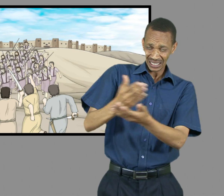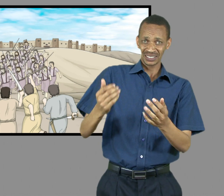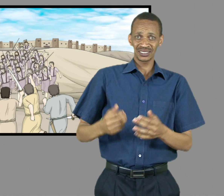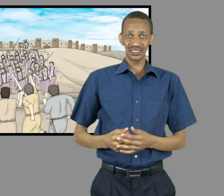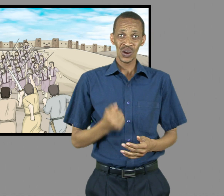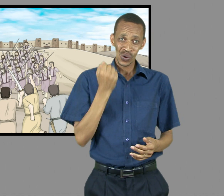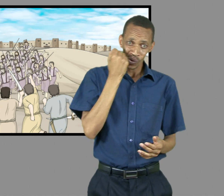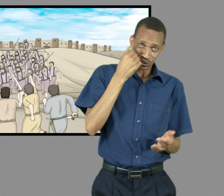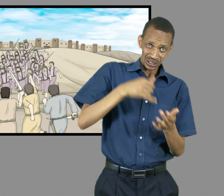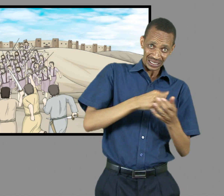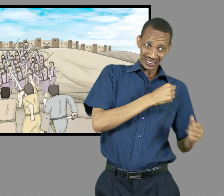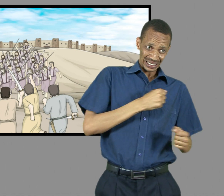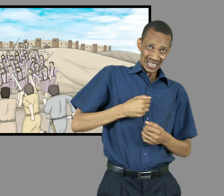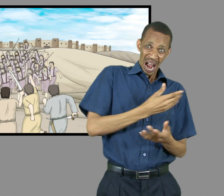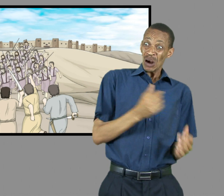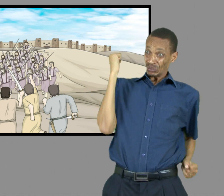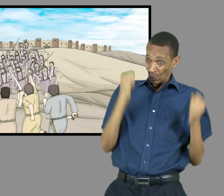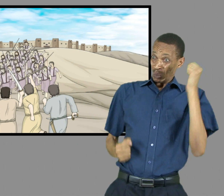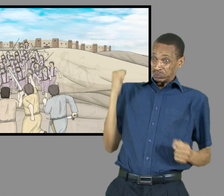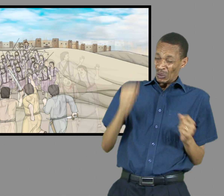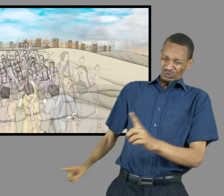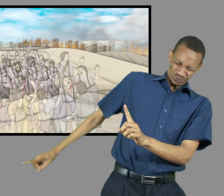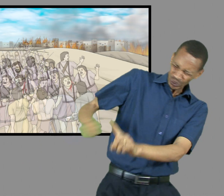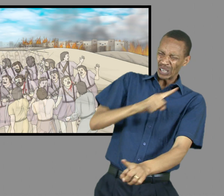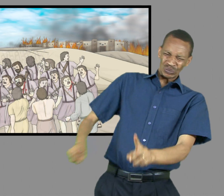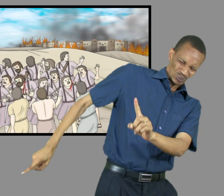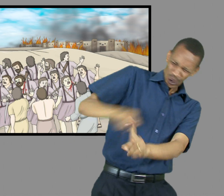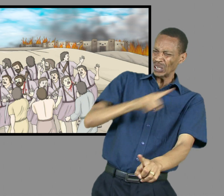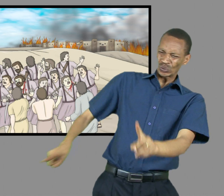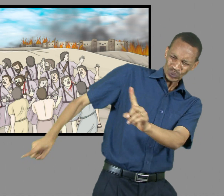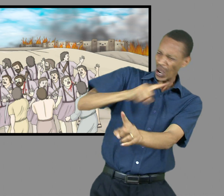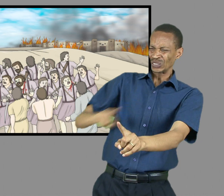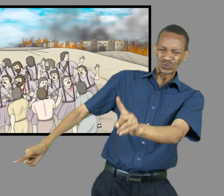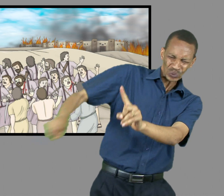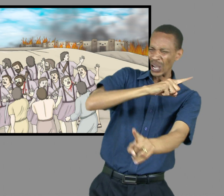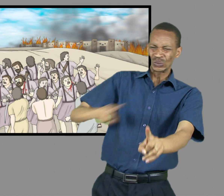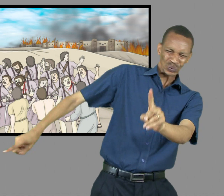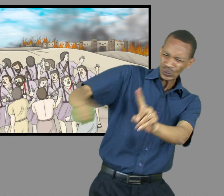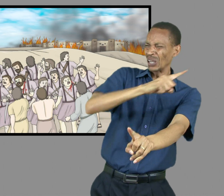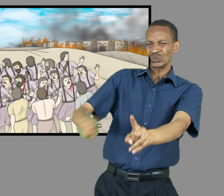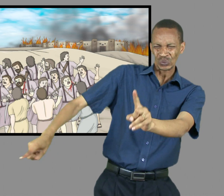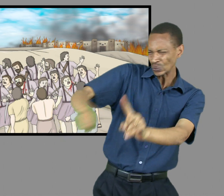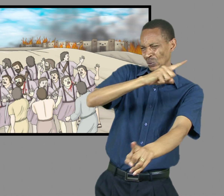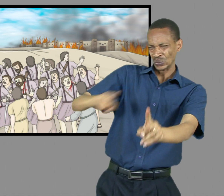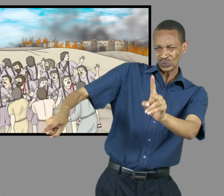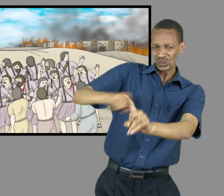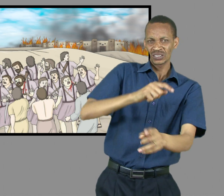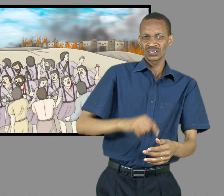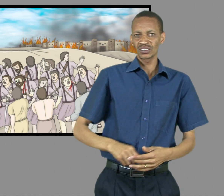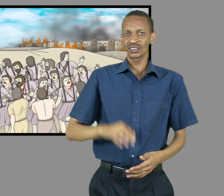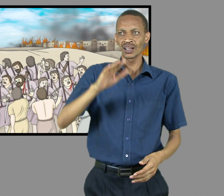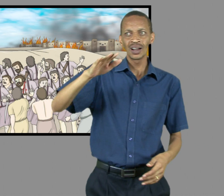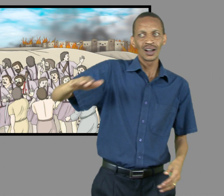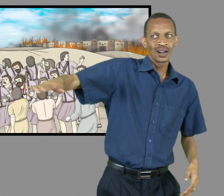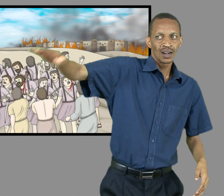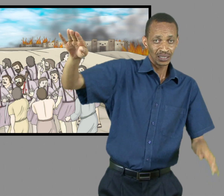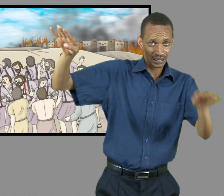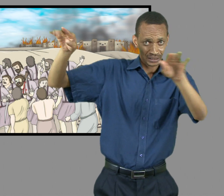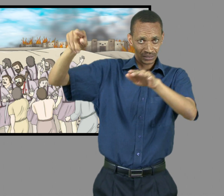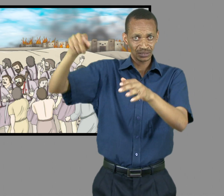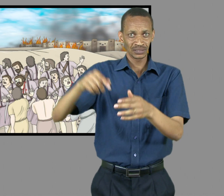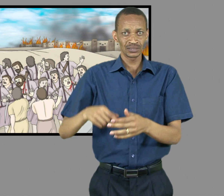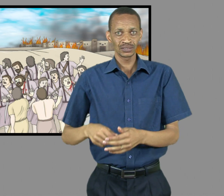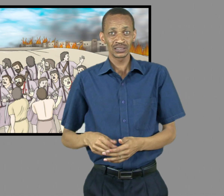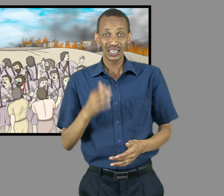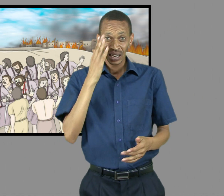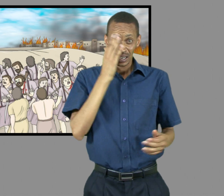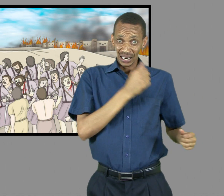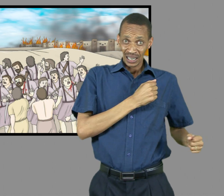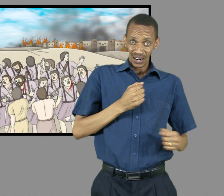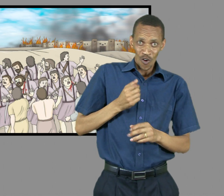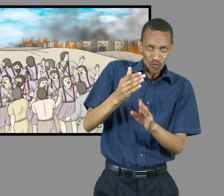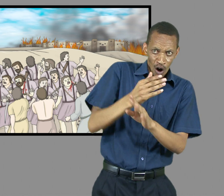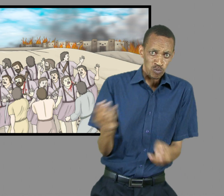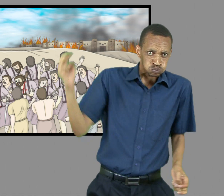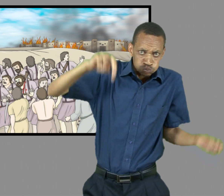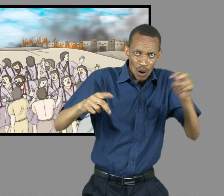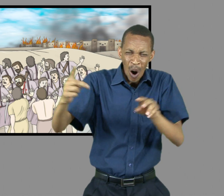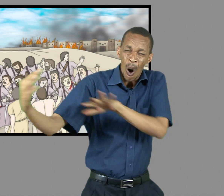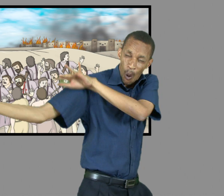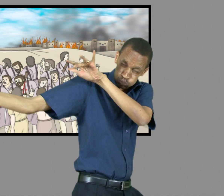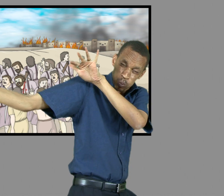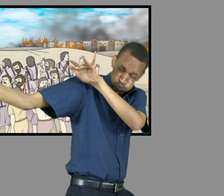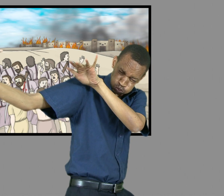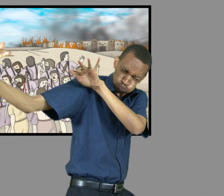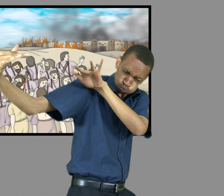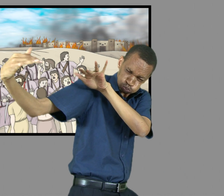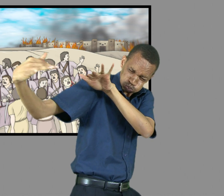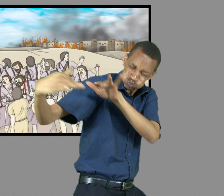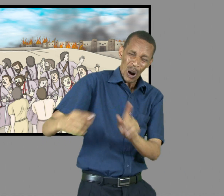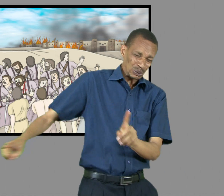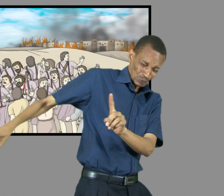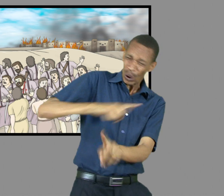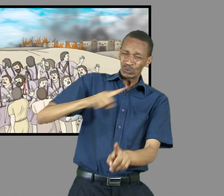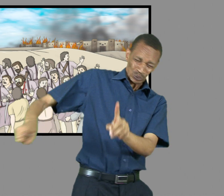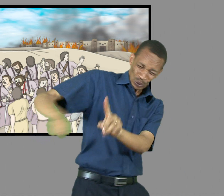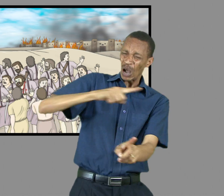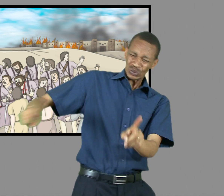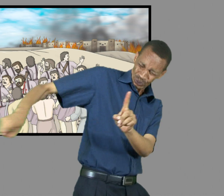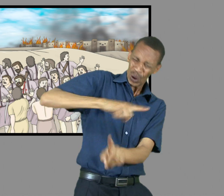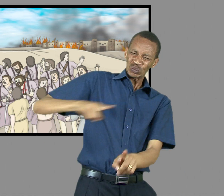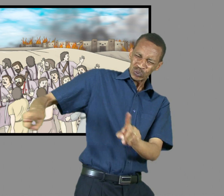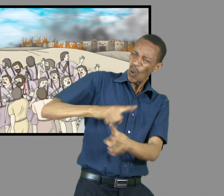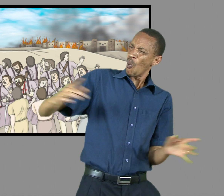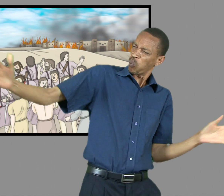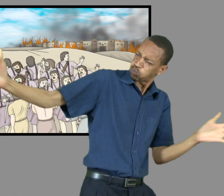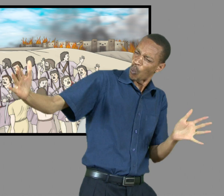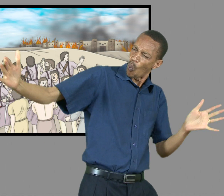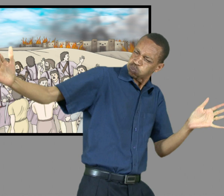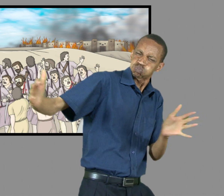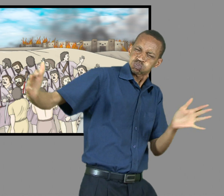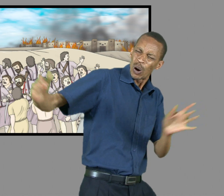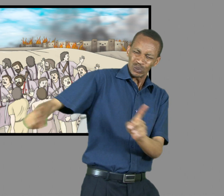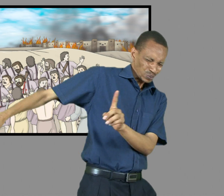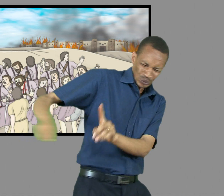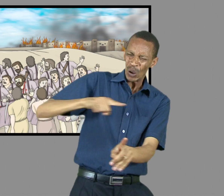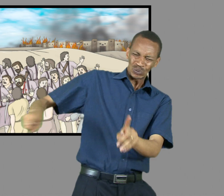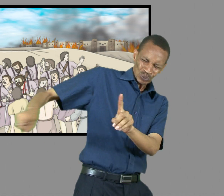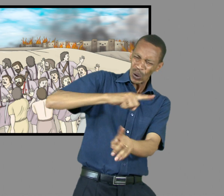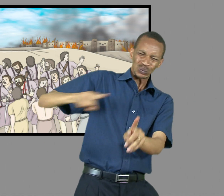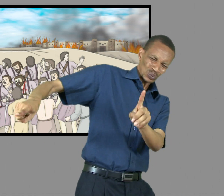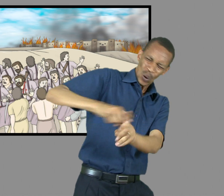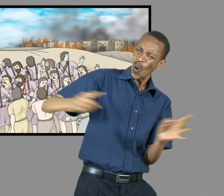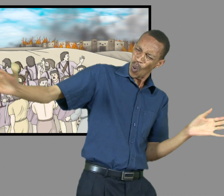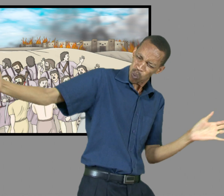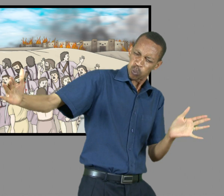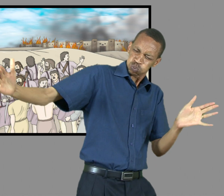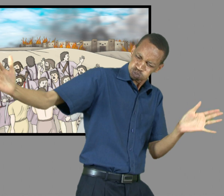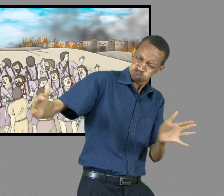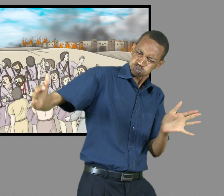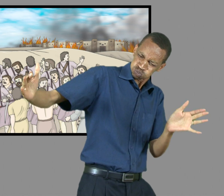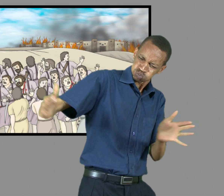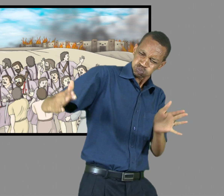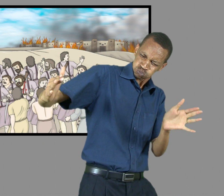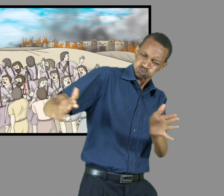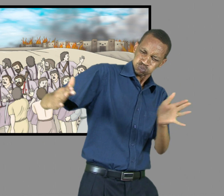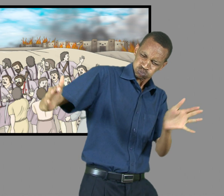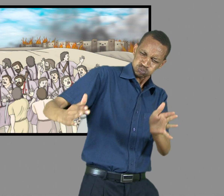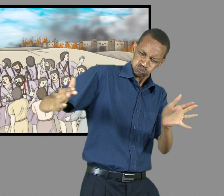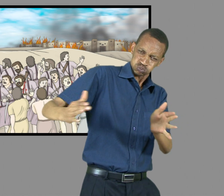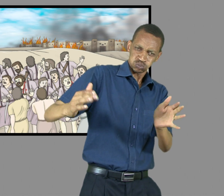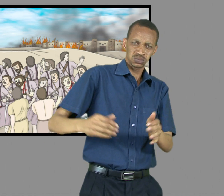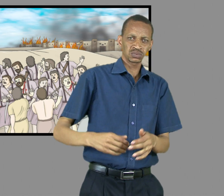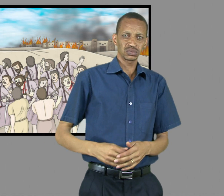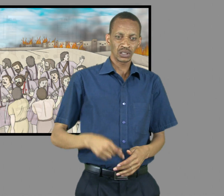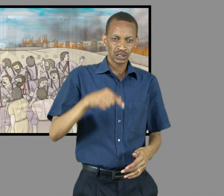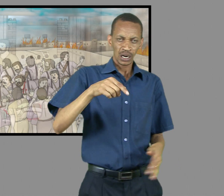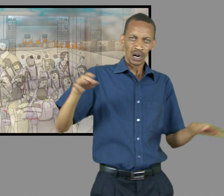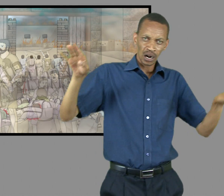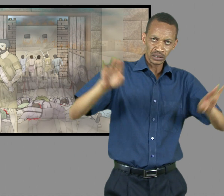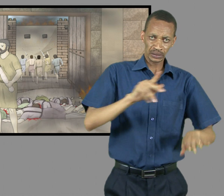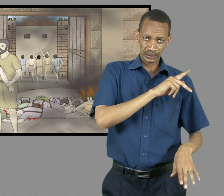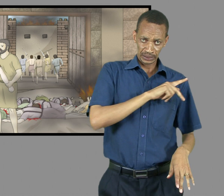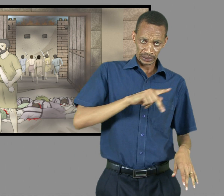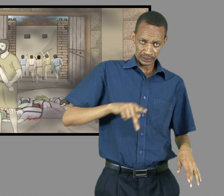When the men of Ai turned and looked back, the smoke of the city was rising into the sky. They could not escape in any direction, and the troops who had fled to the wilderness now became the pursuers.